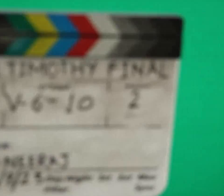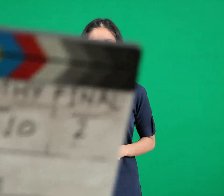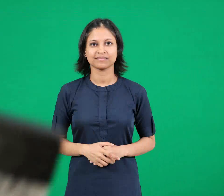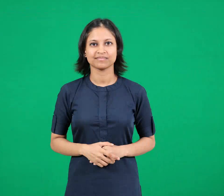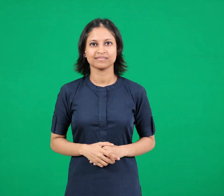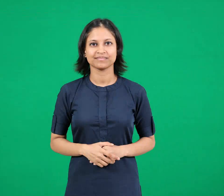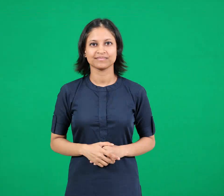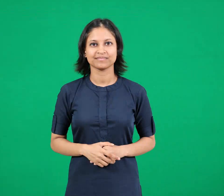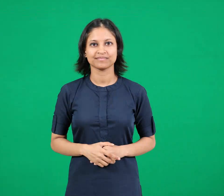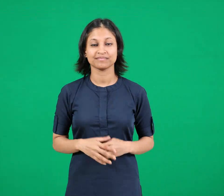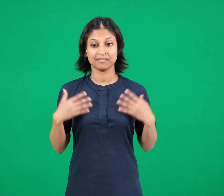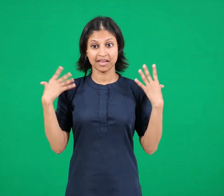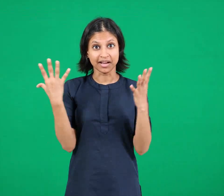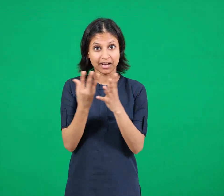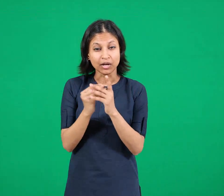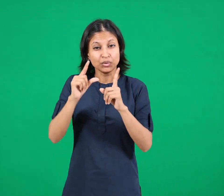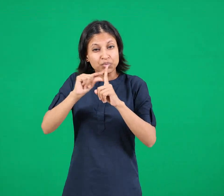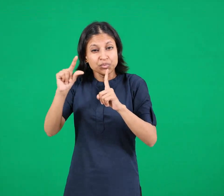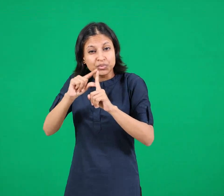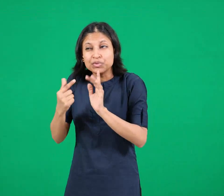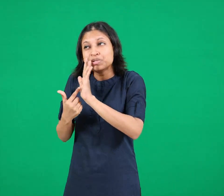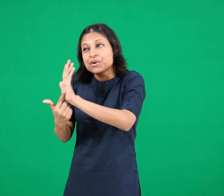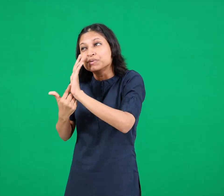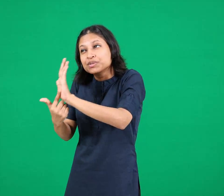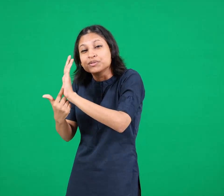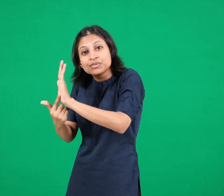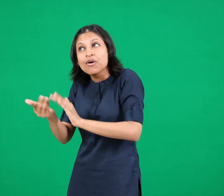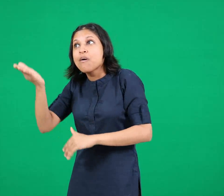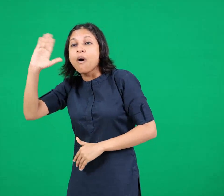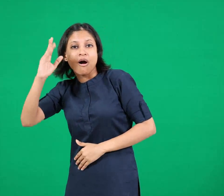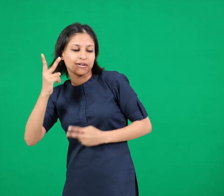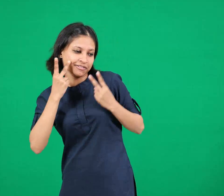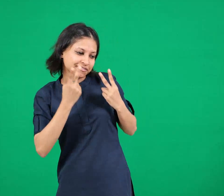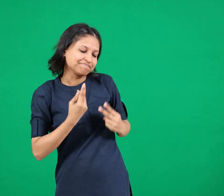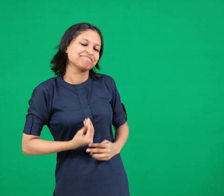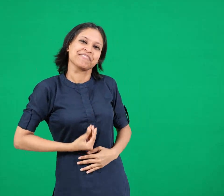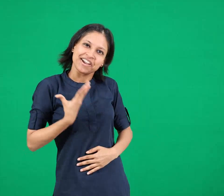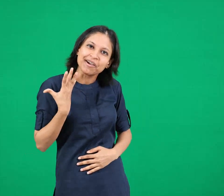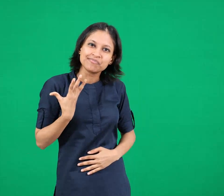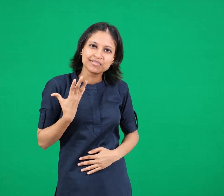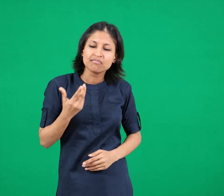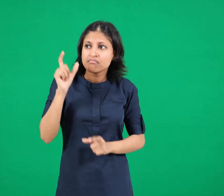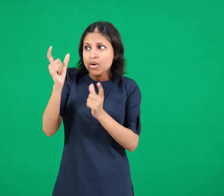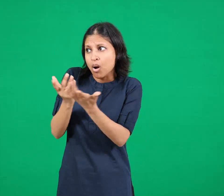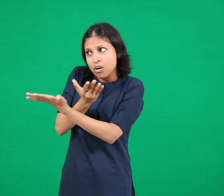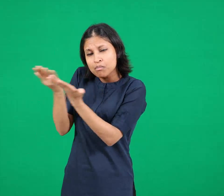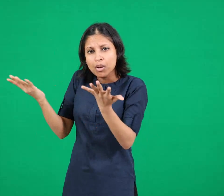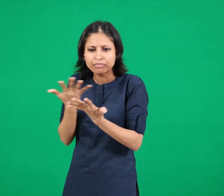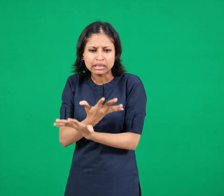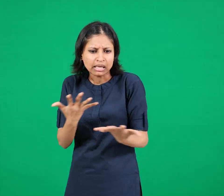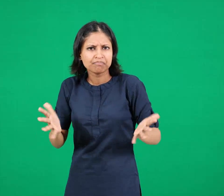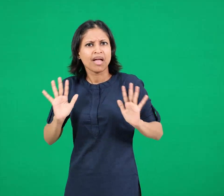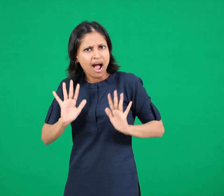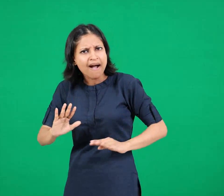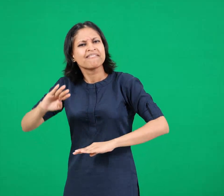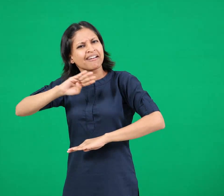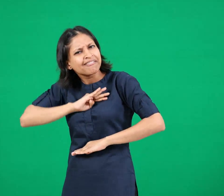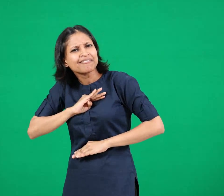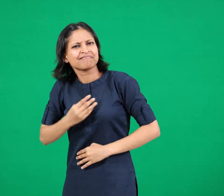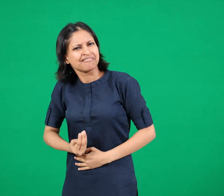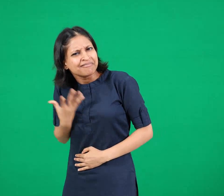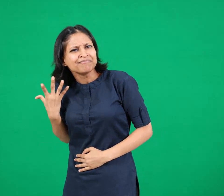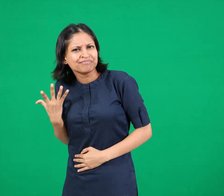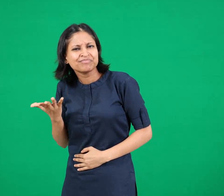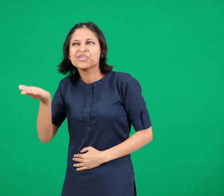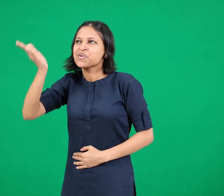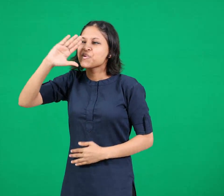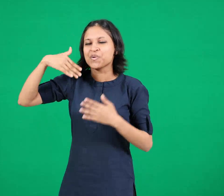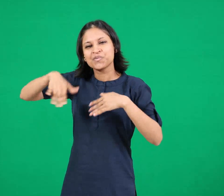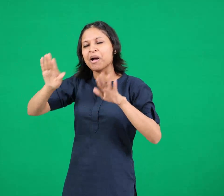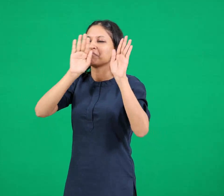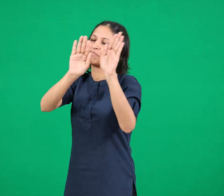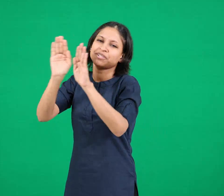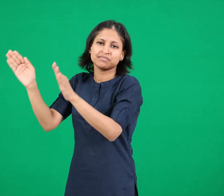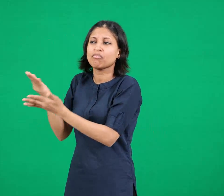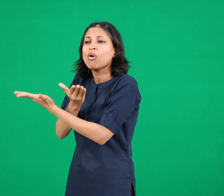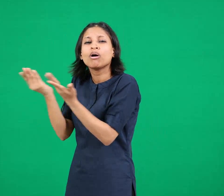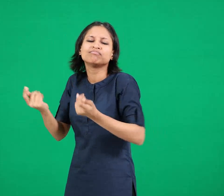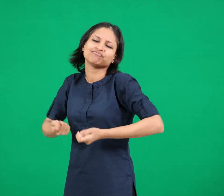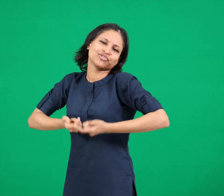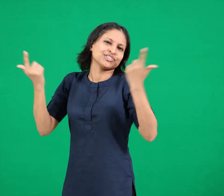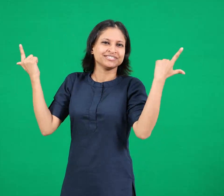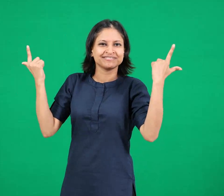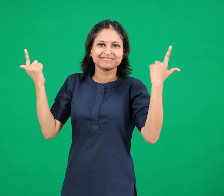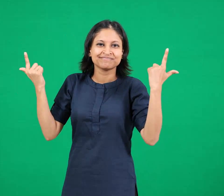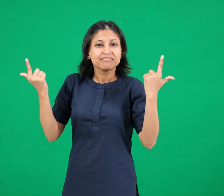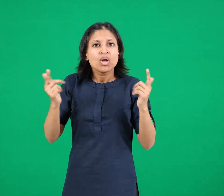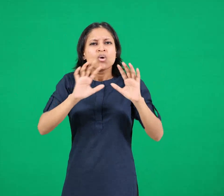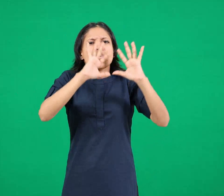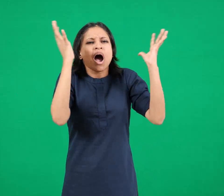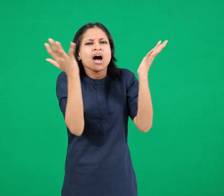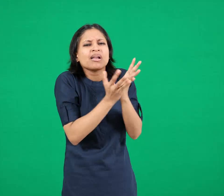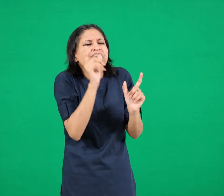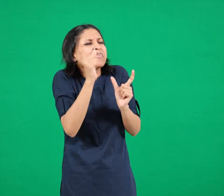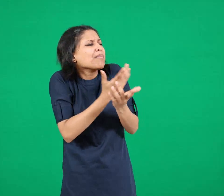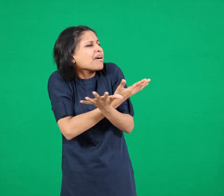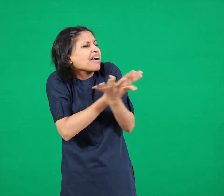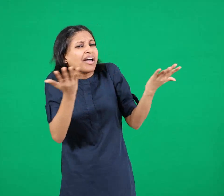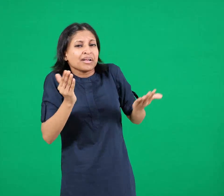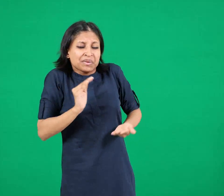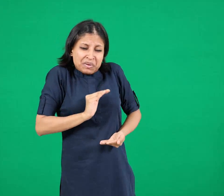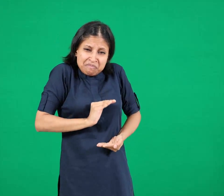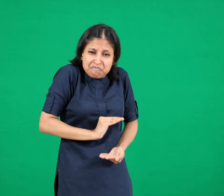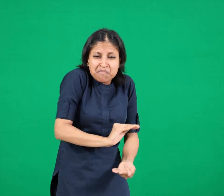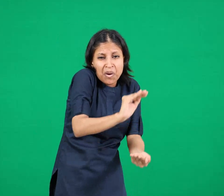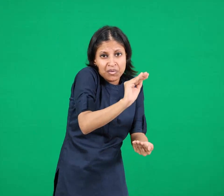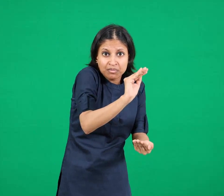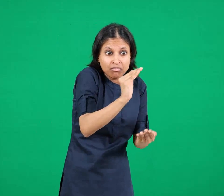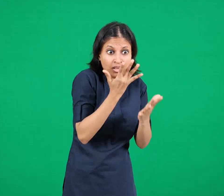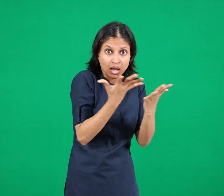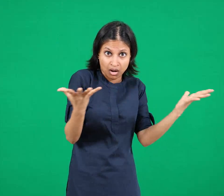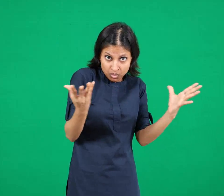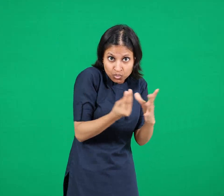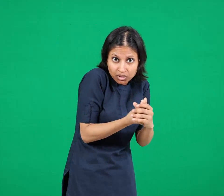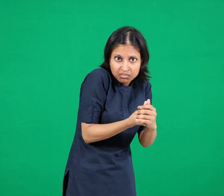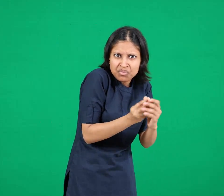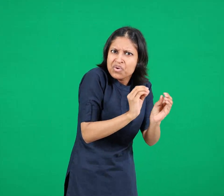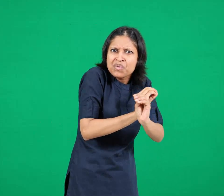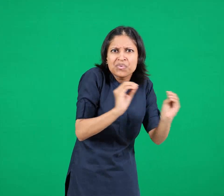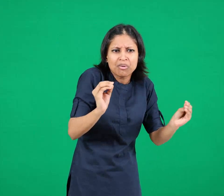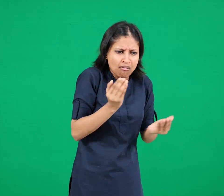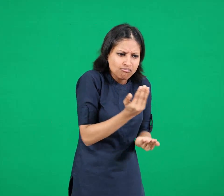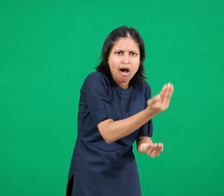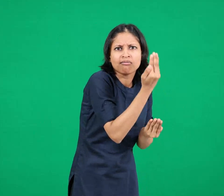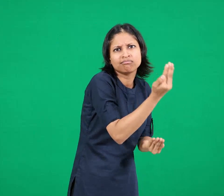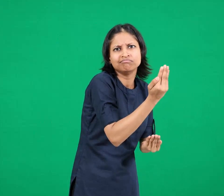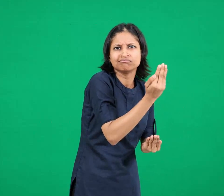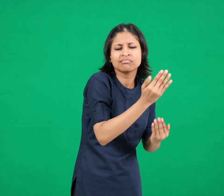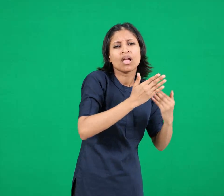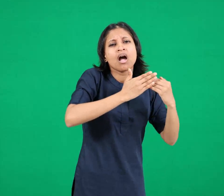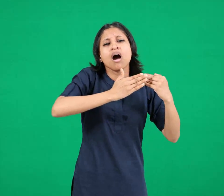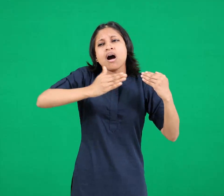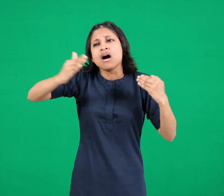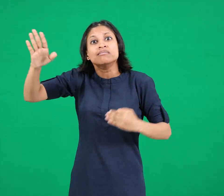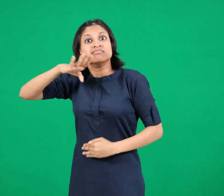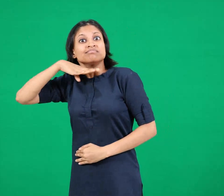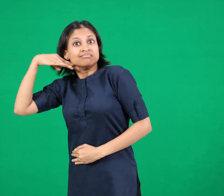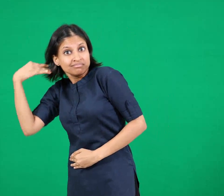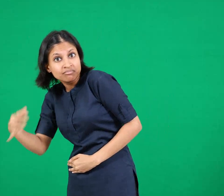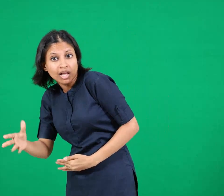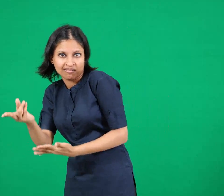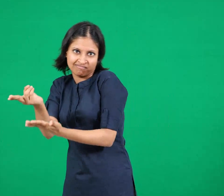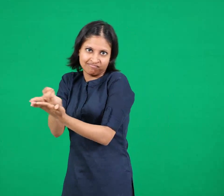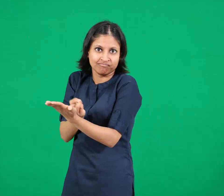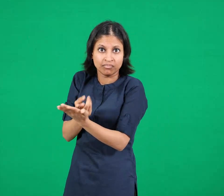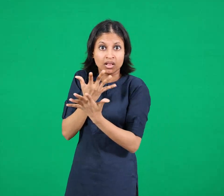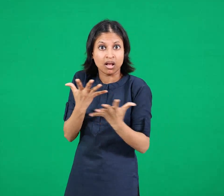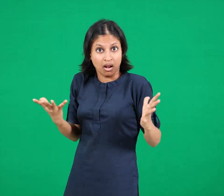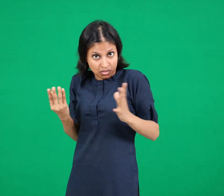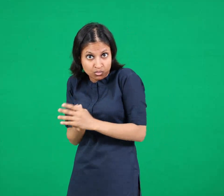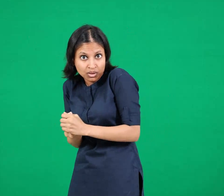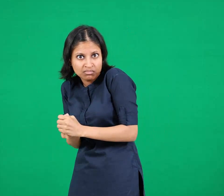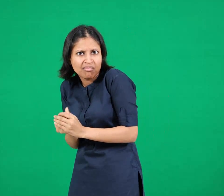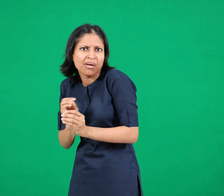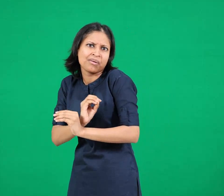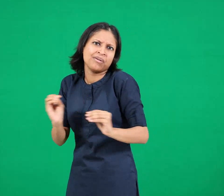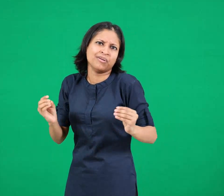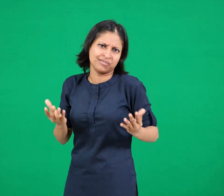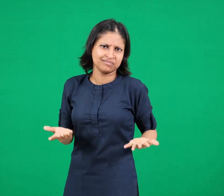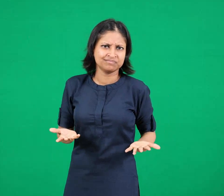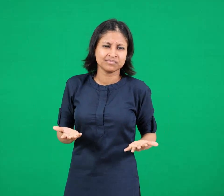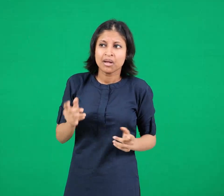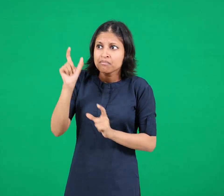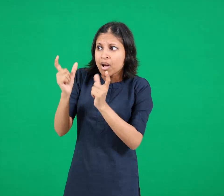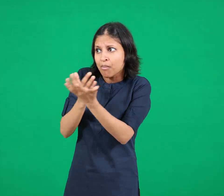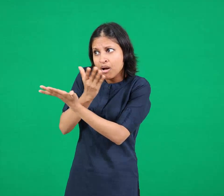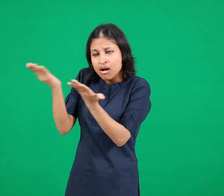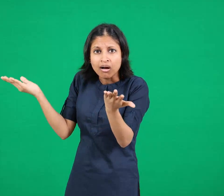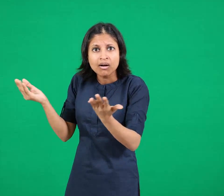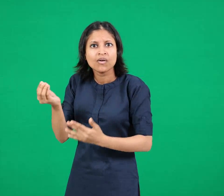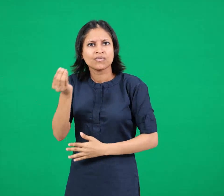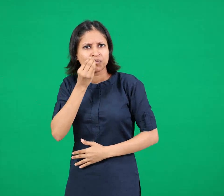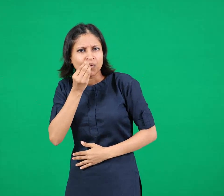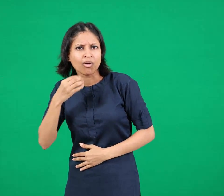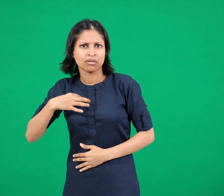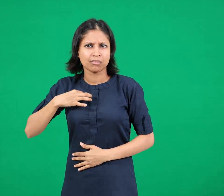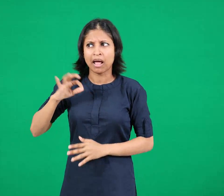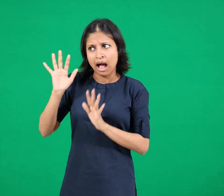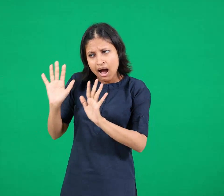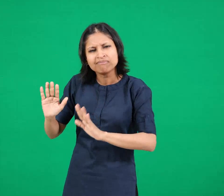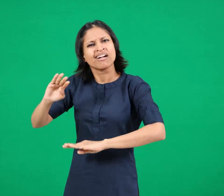Of course, godliness with contentment is great gain. For we brought nothing into the world, so we cannot carry anything out of it. But if we have food and clothing, we will be content with these.